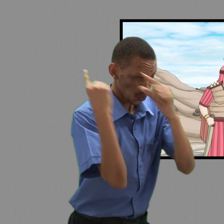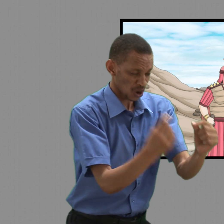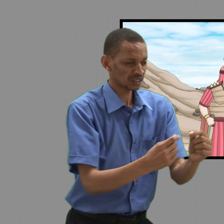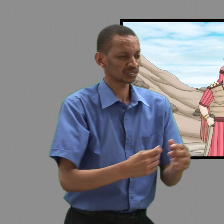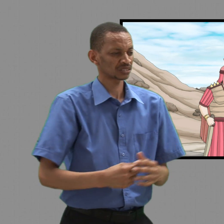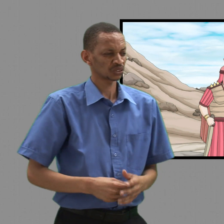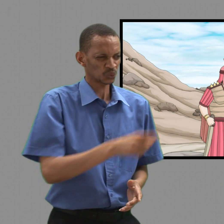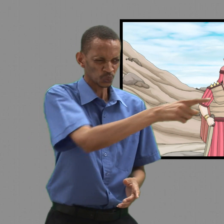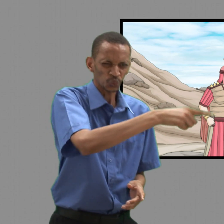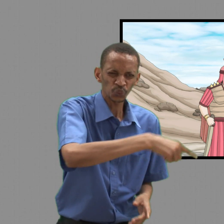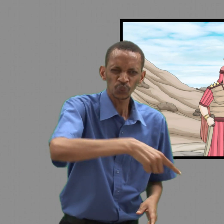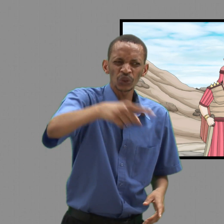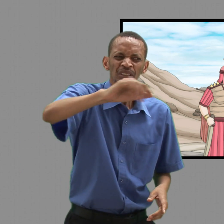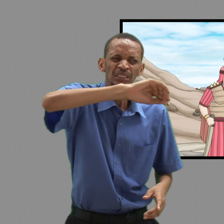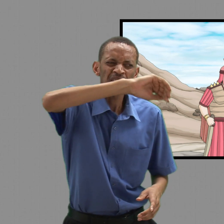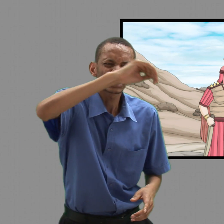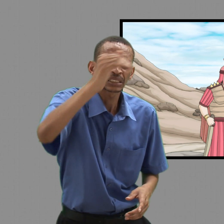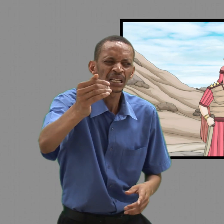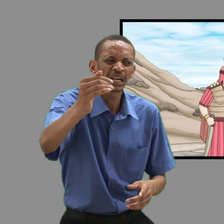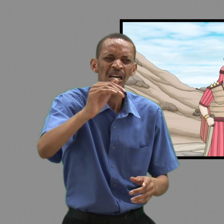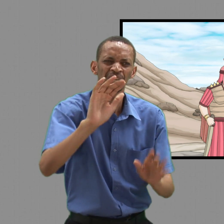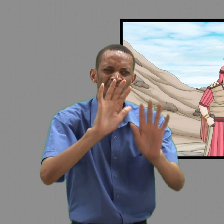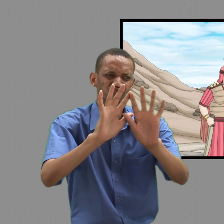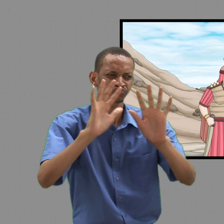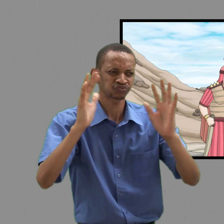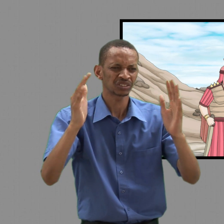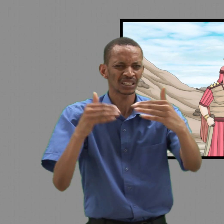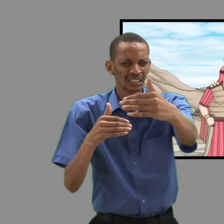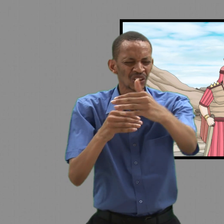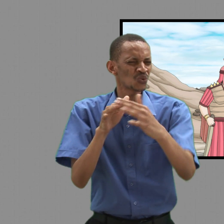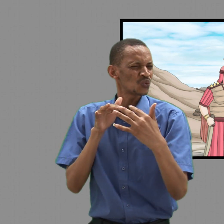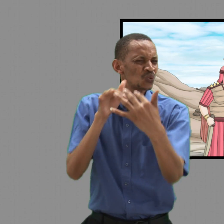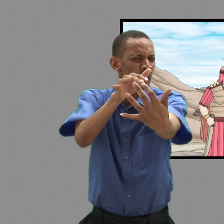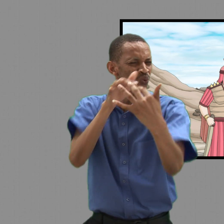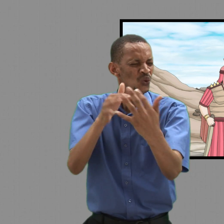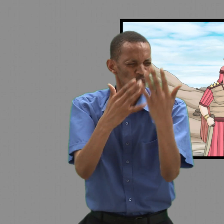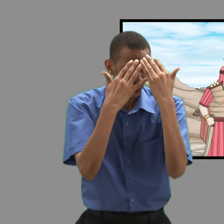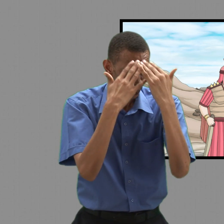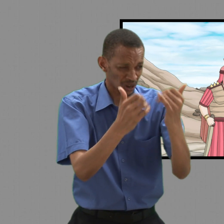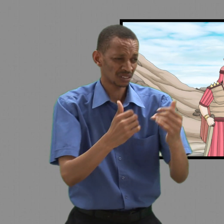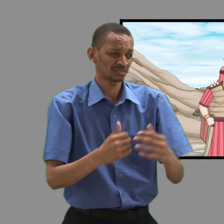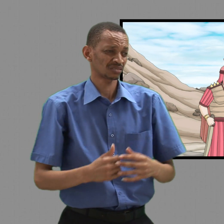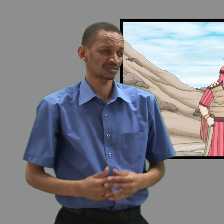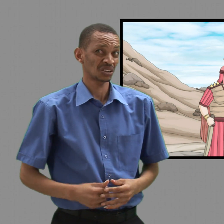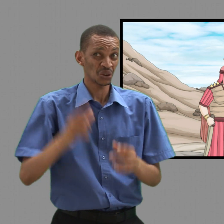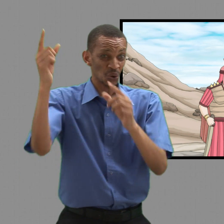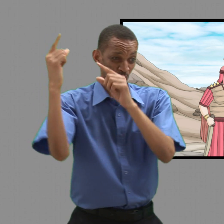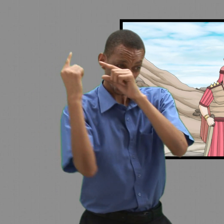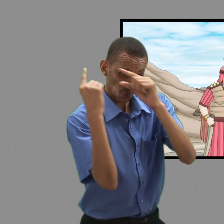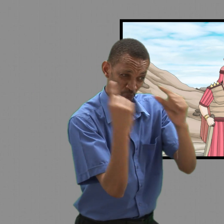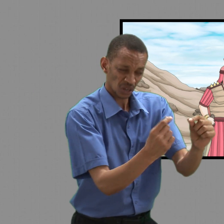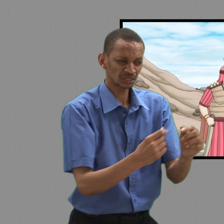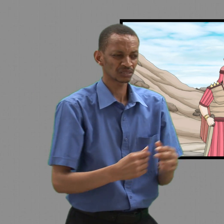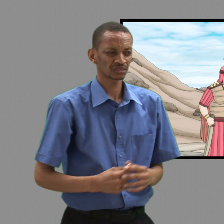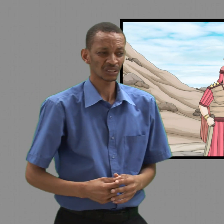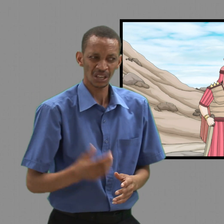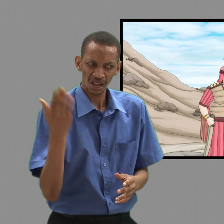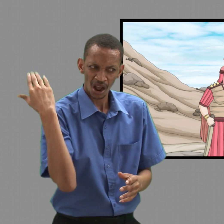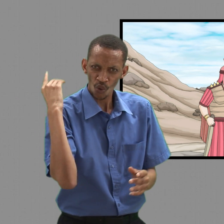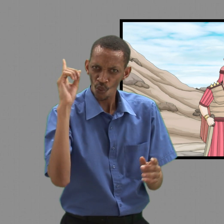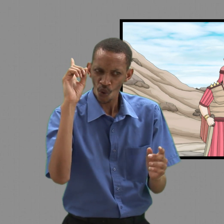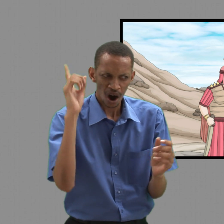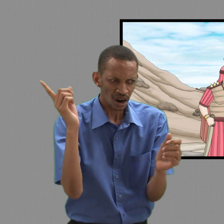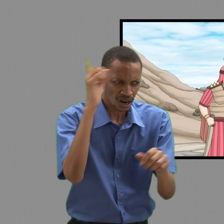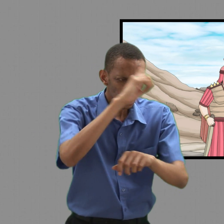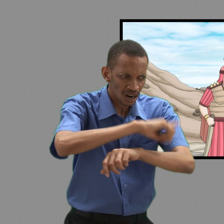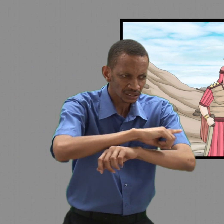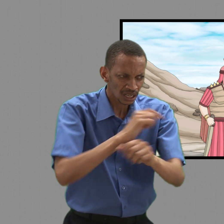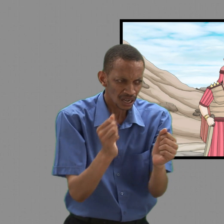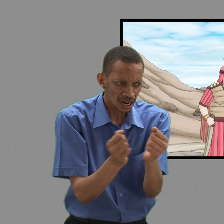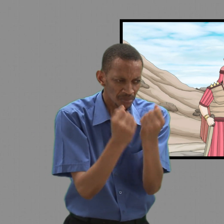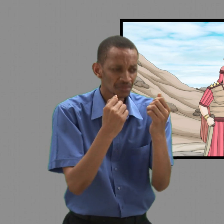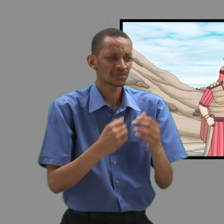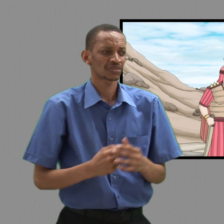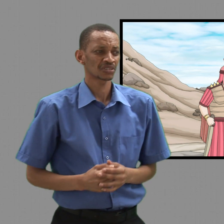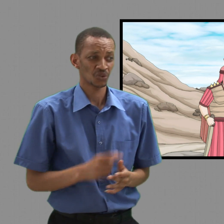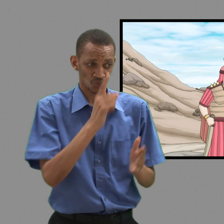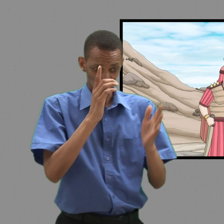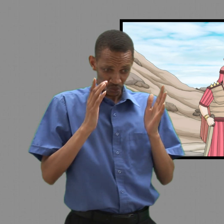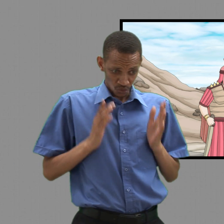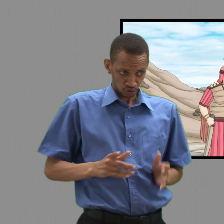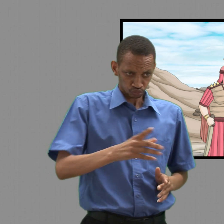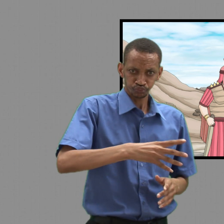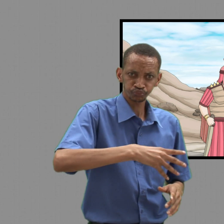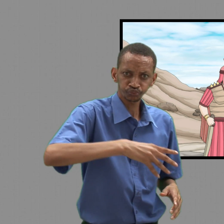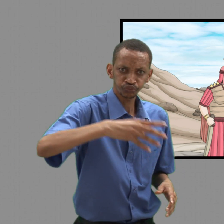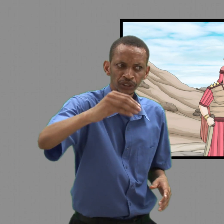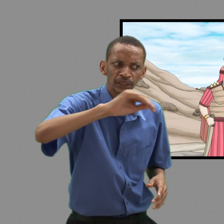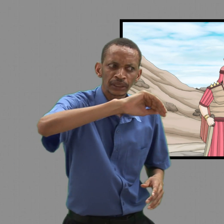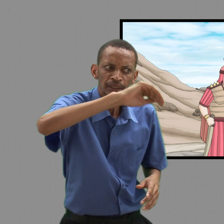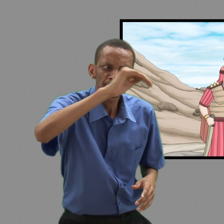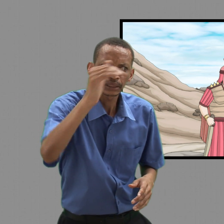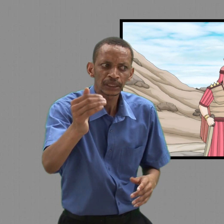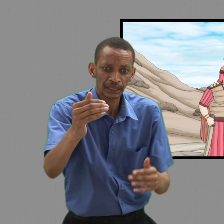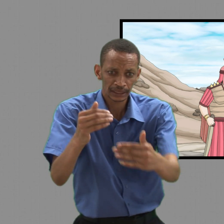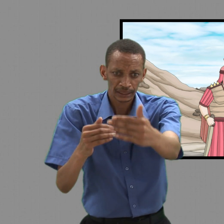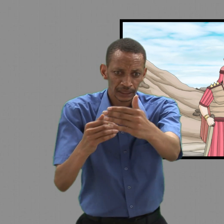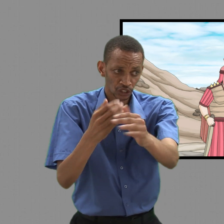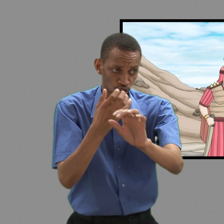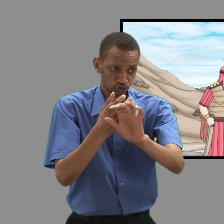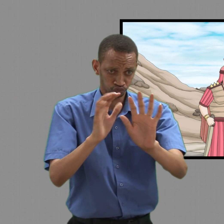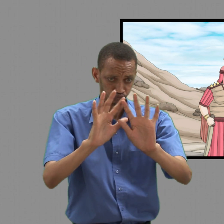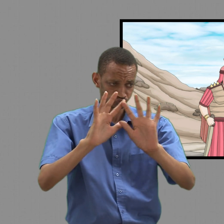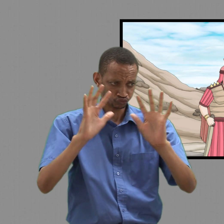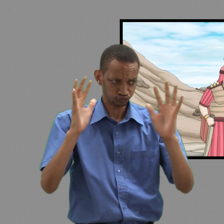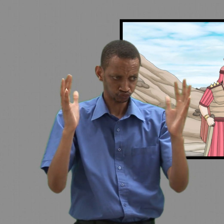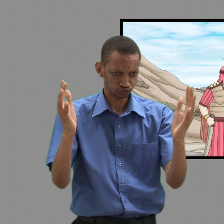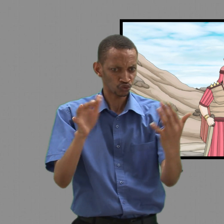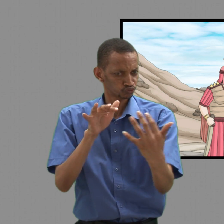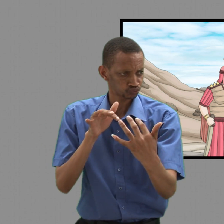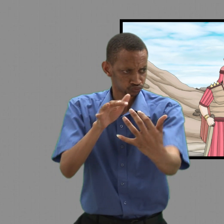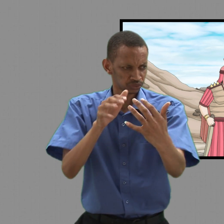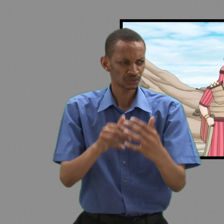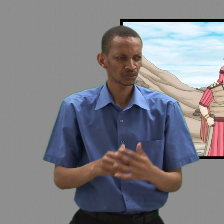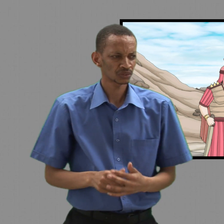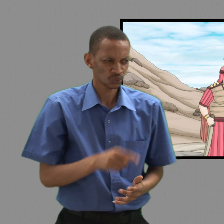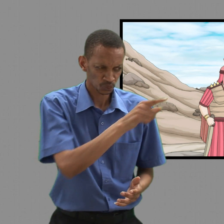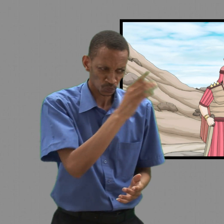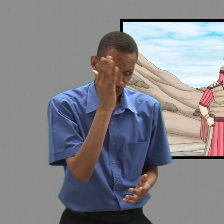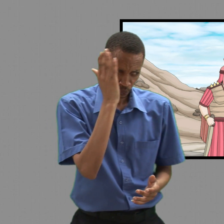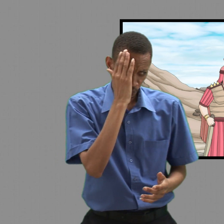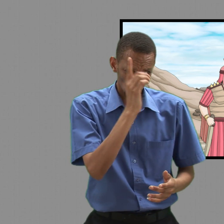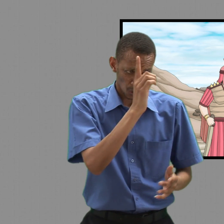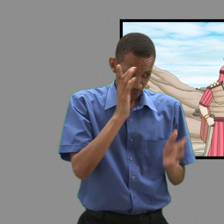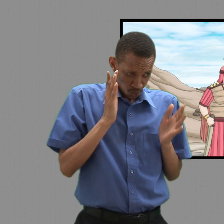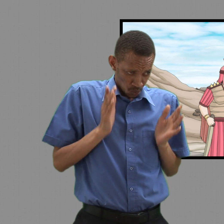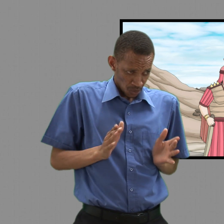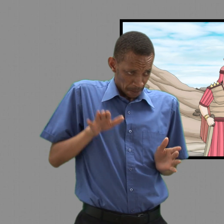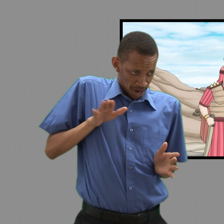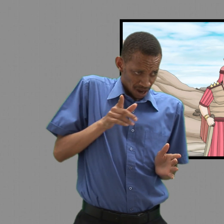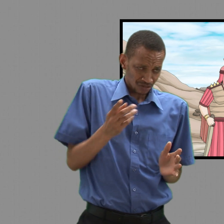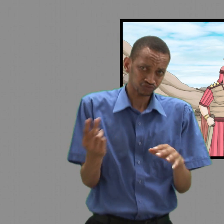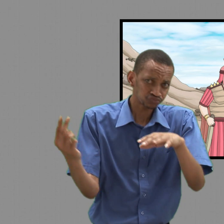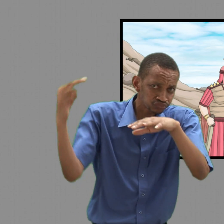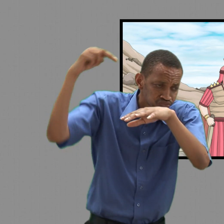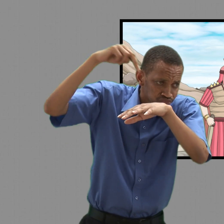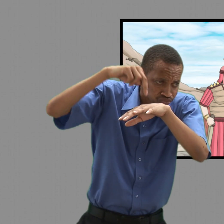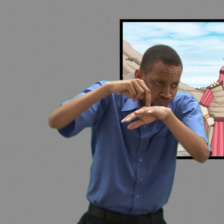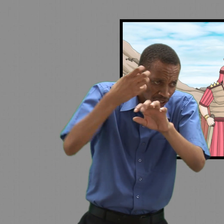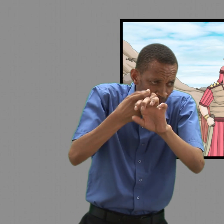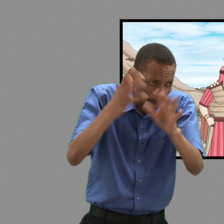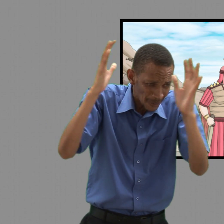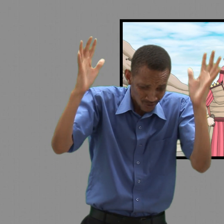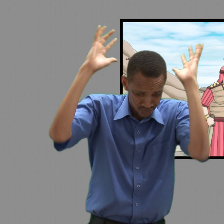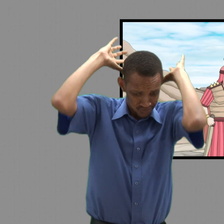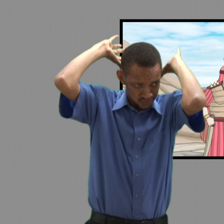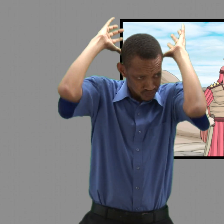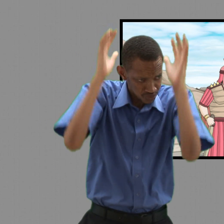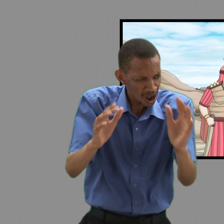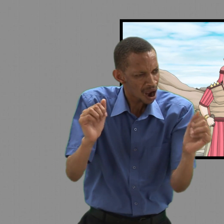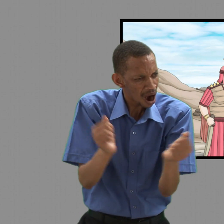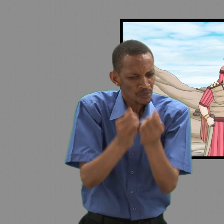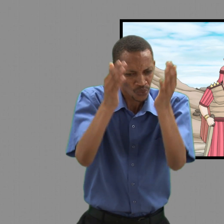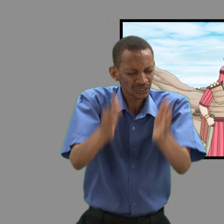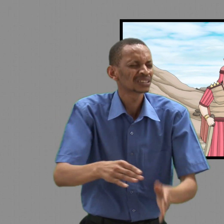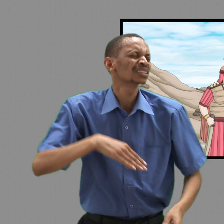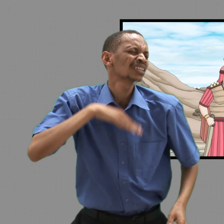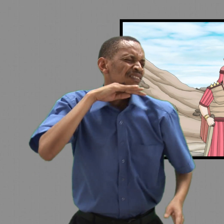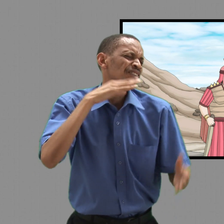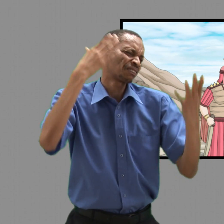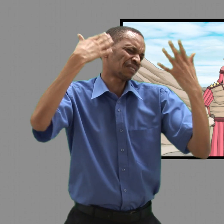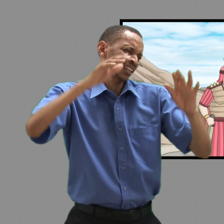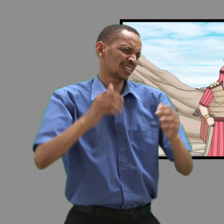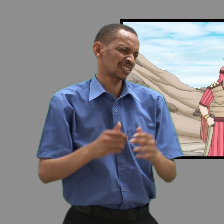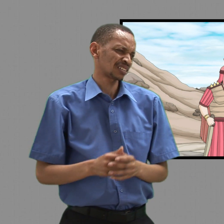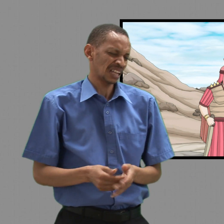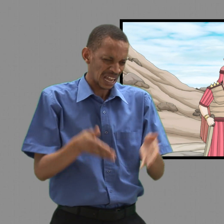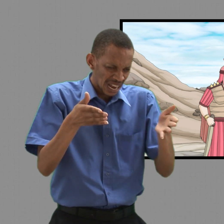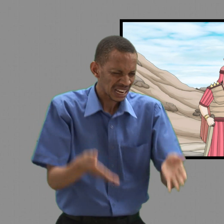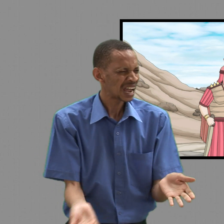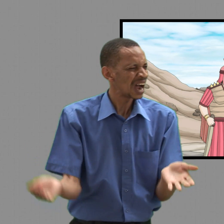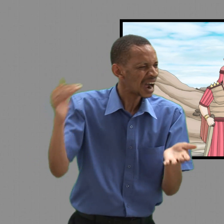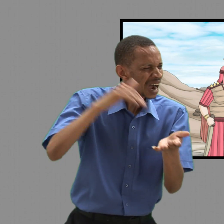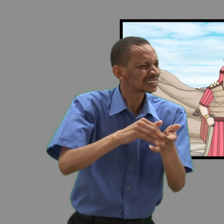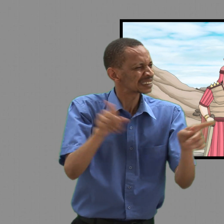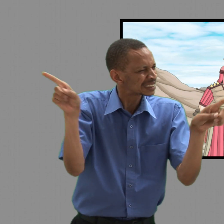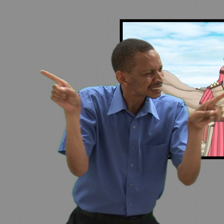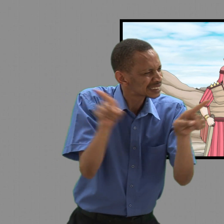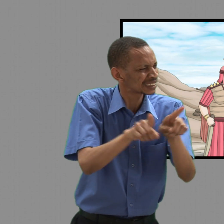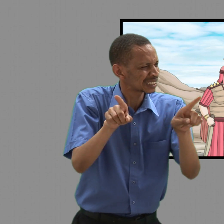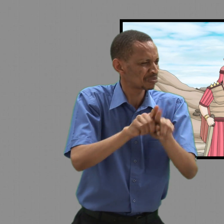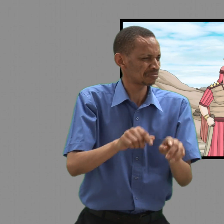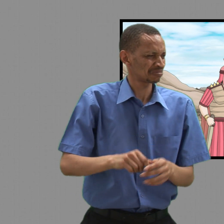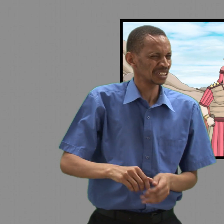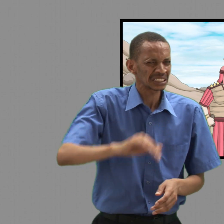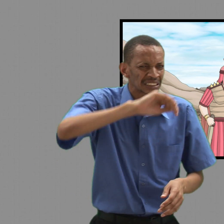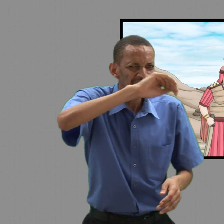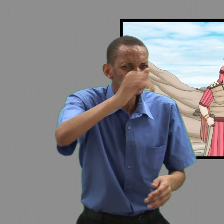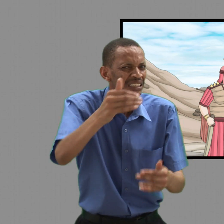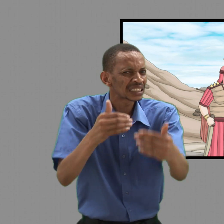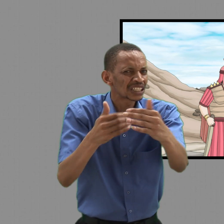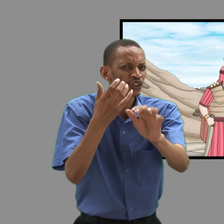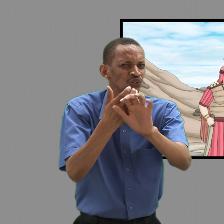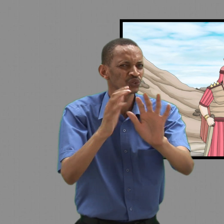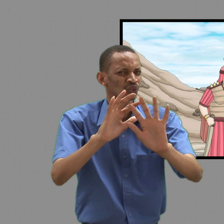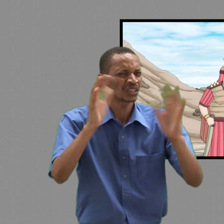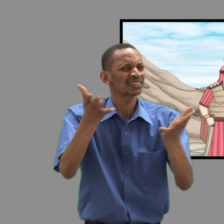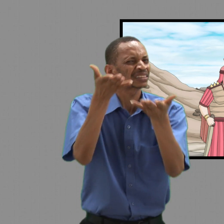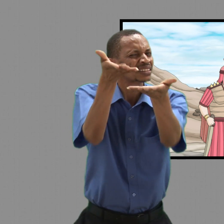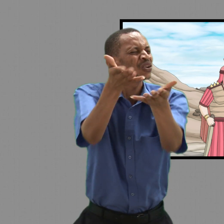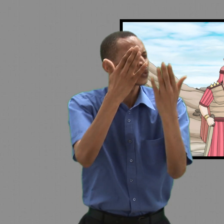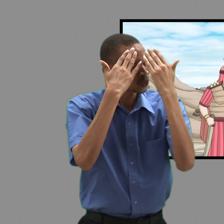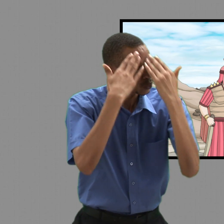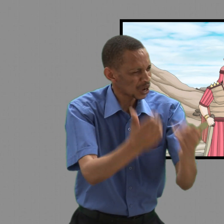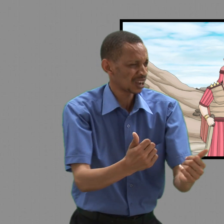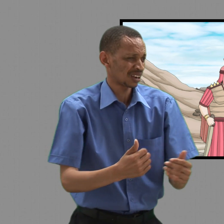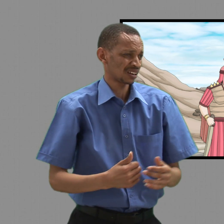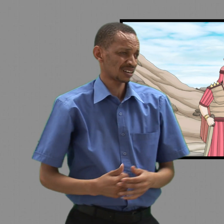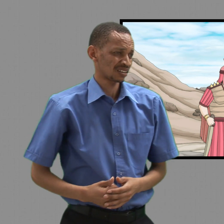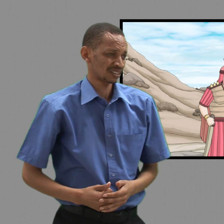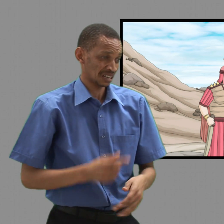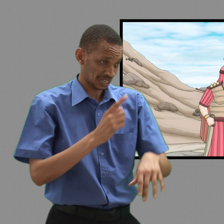Did you not realize they would shoot from atop the wall? Who was the one to strike Abimelech son of Jerubbesheth ? Was it not a woman who dropped an upper millstone on him from the wall, so that he died in Thebez?